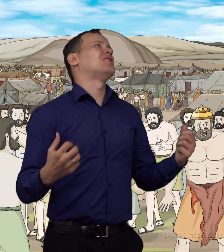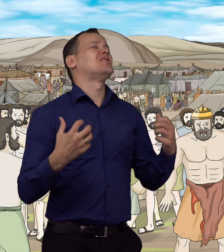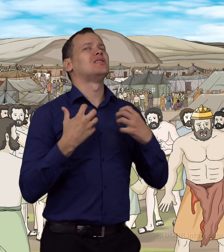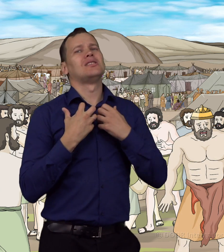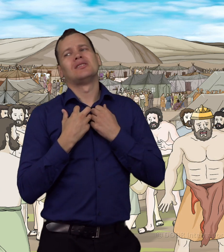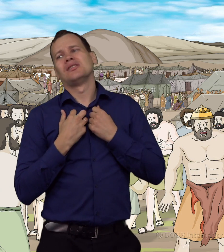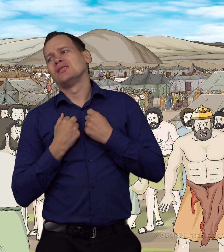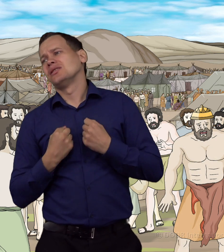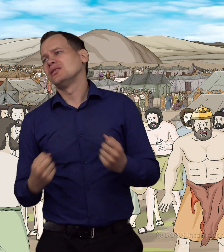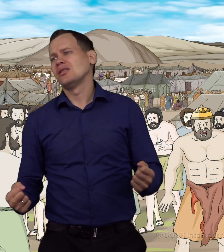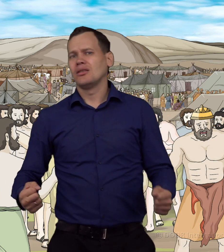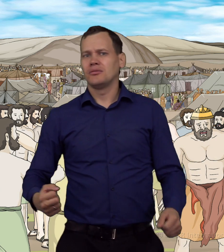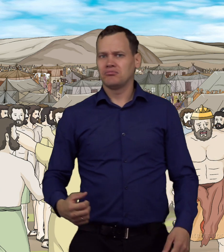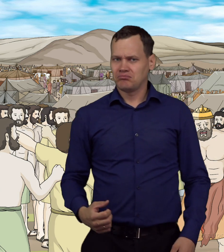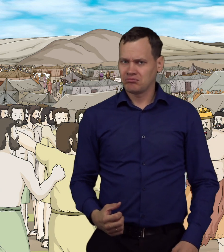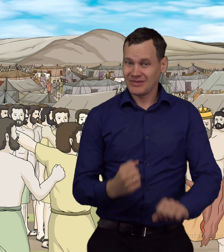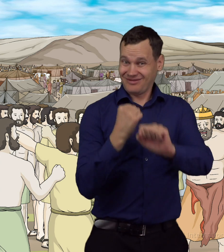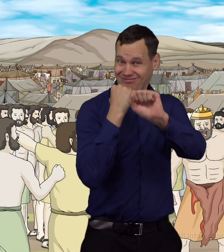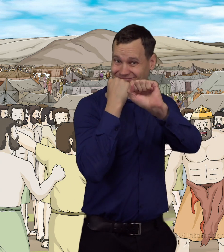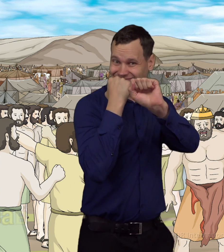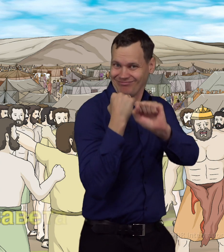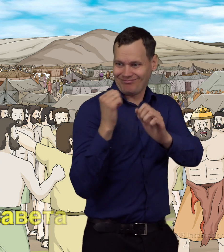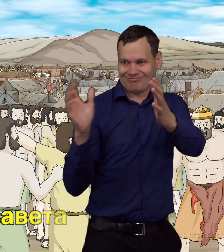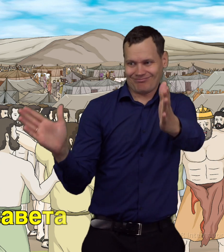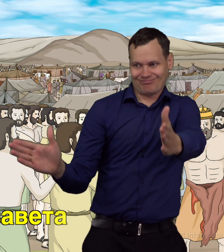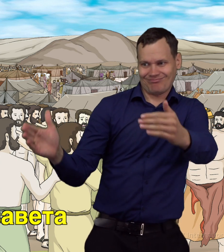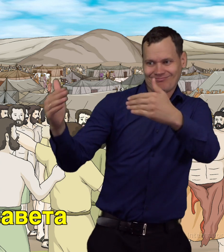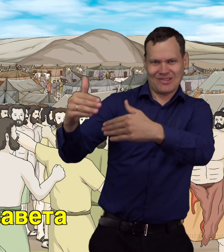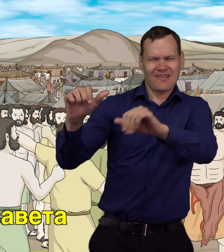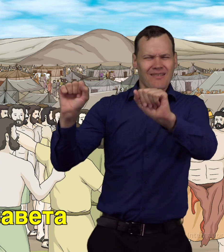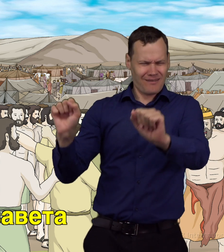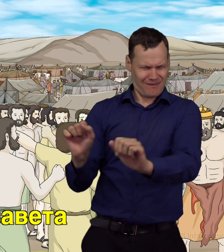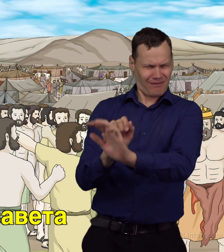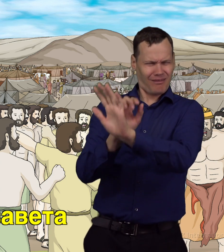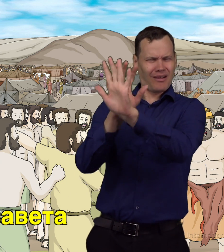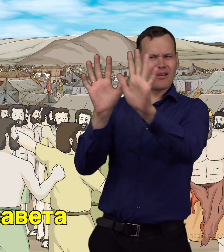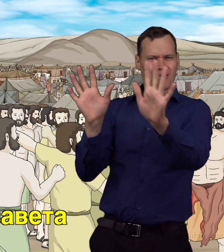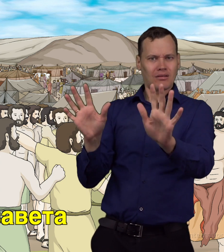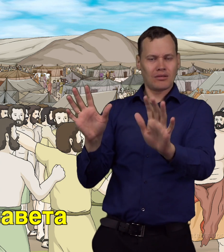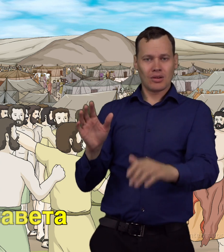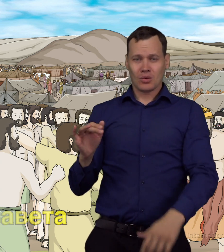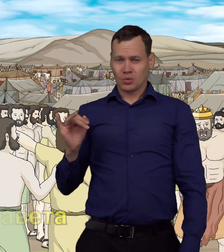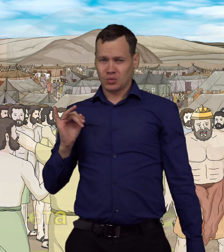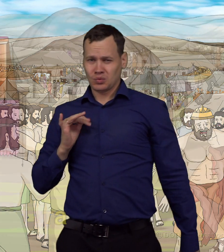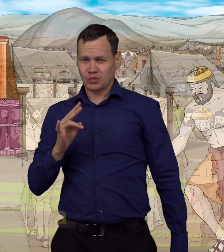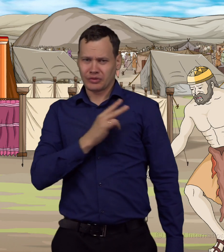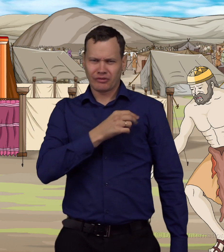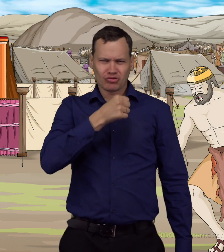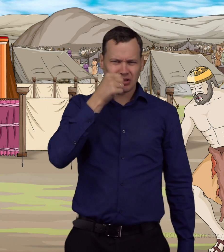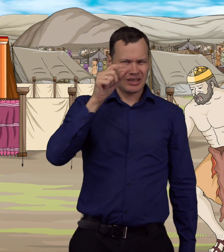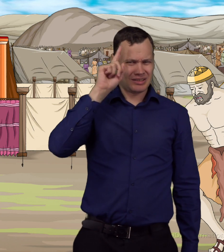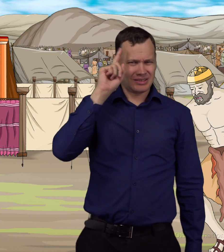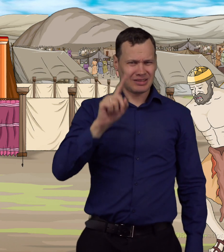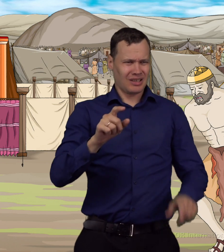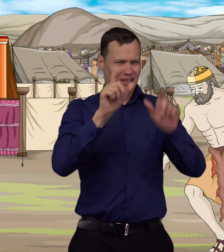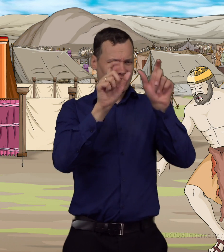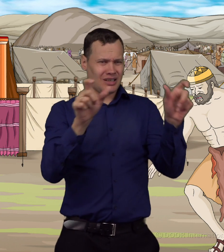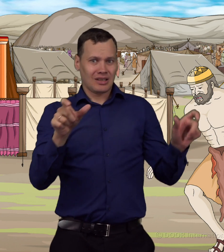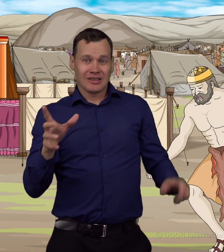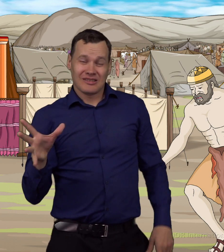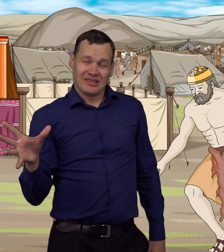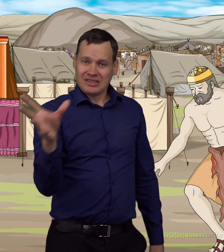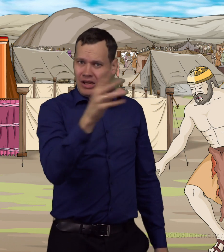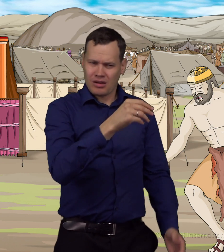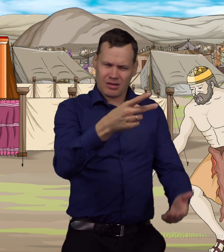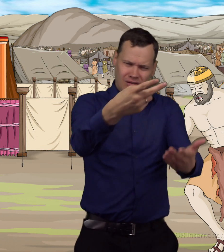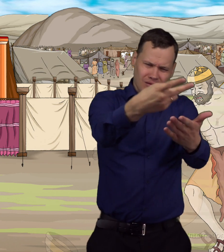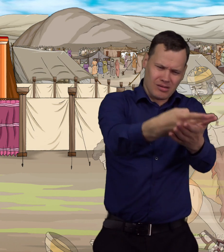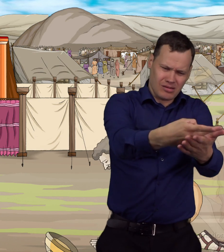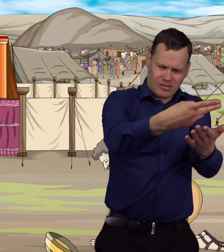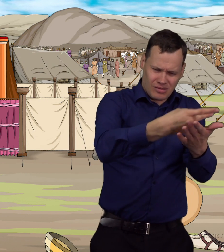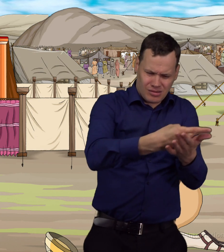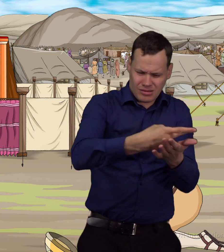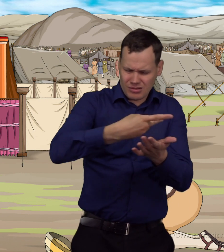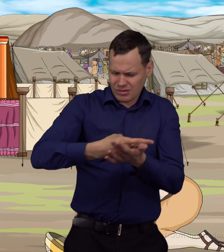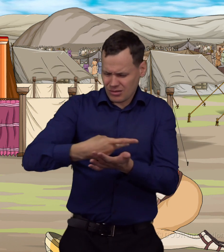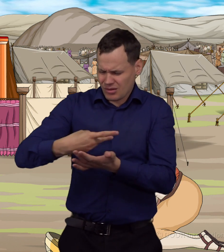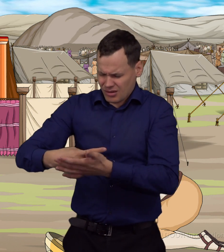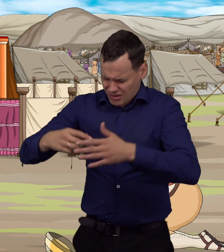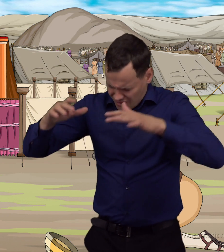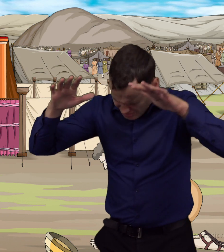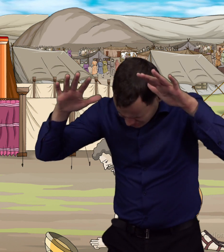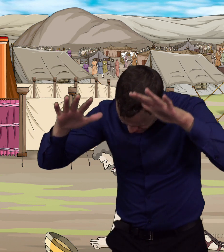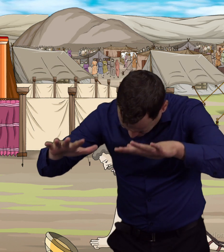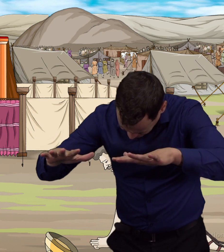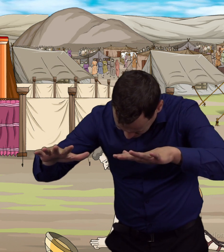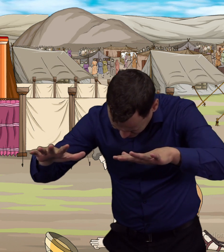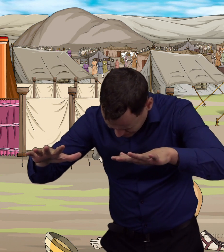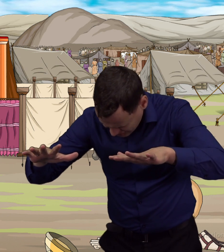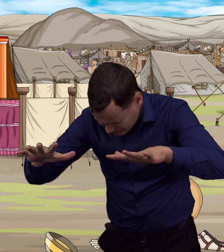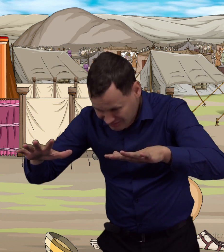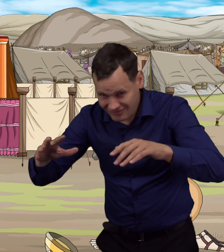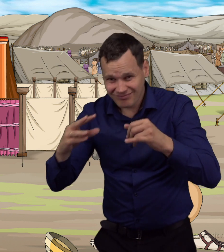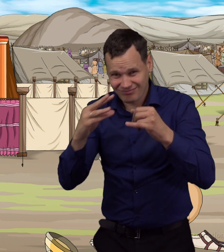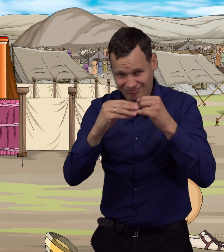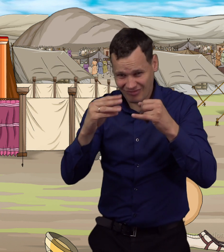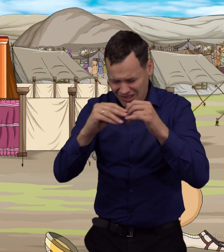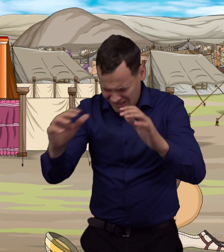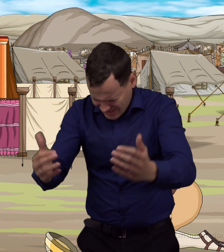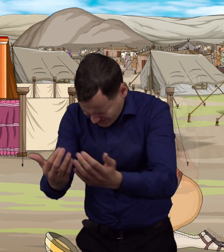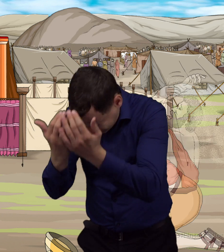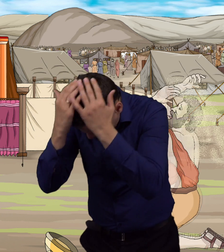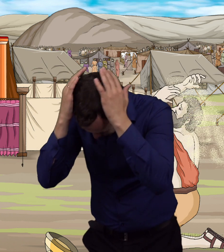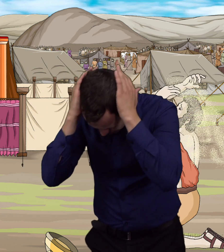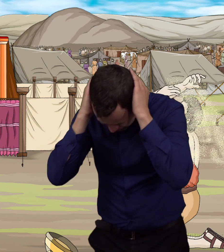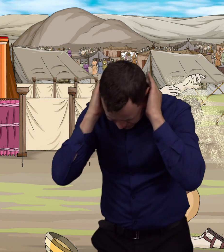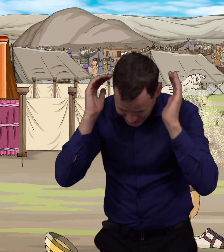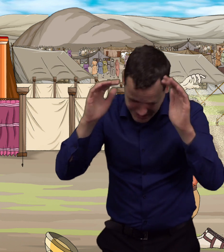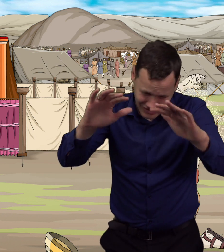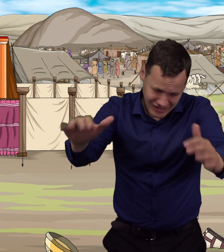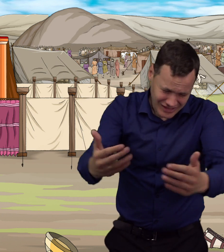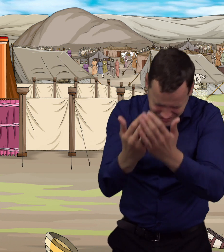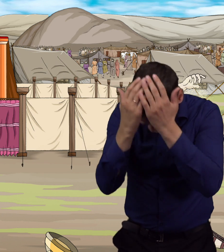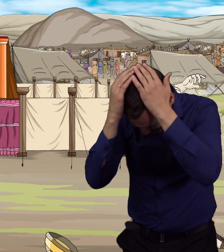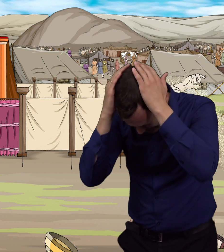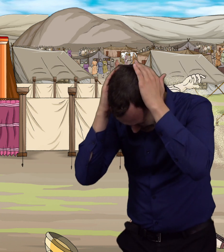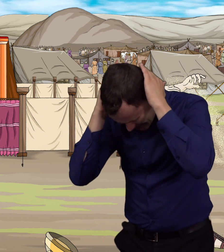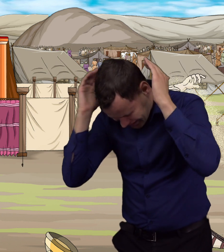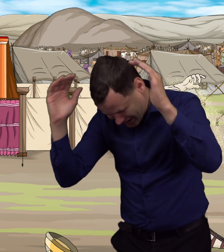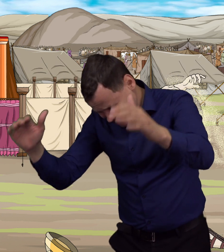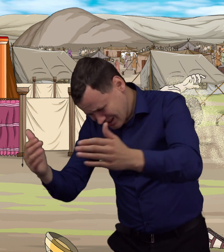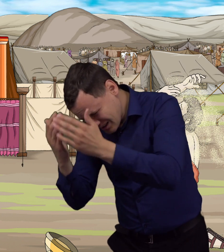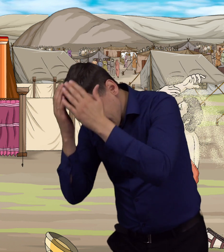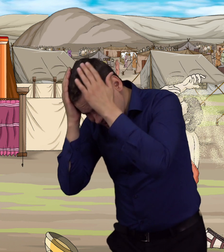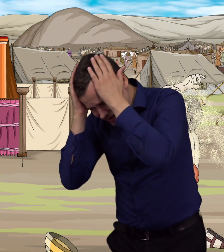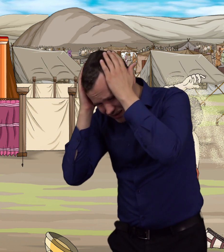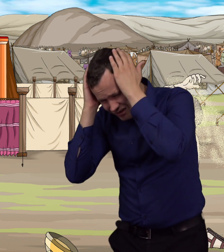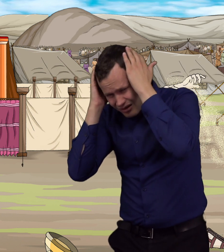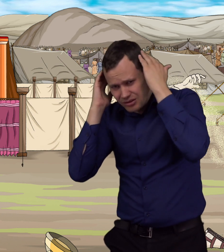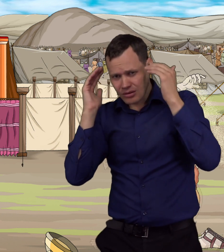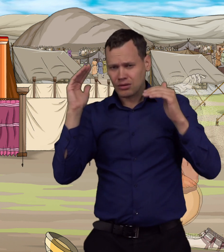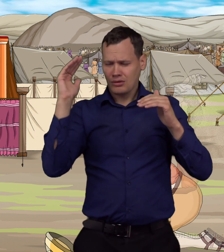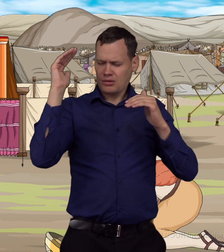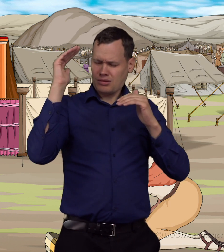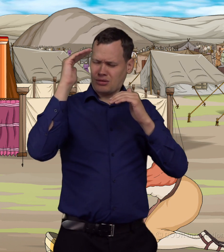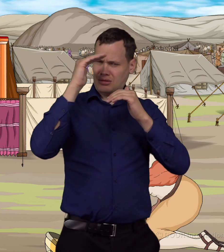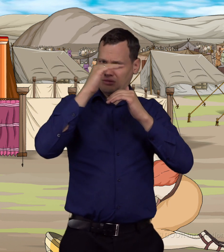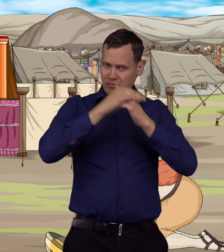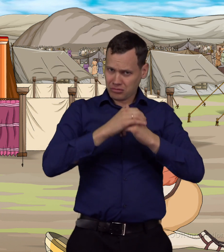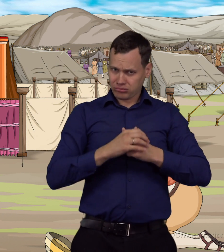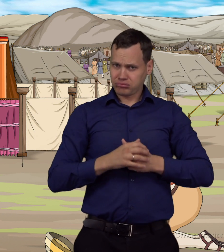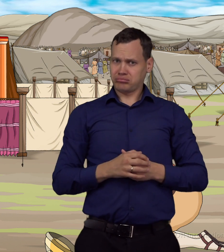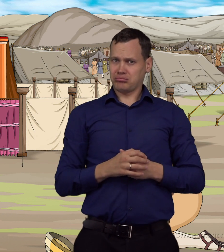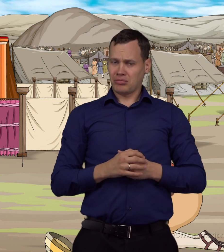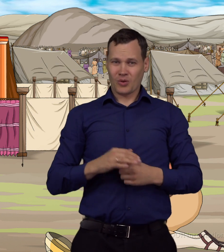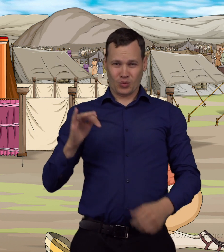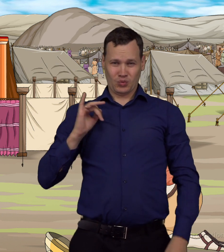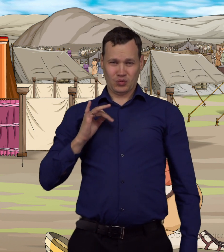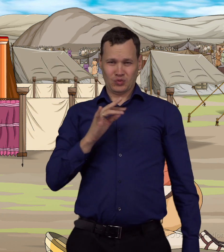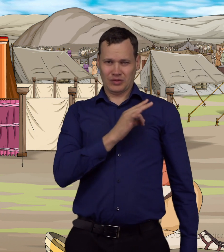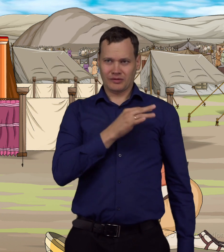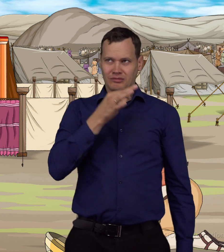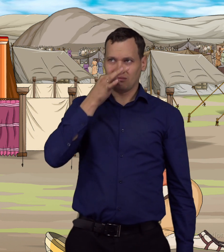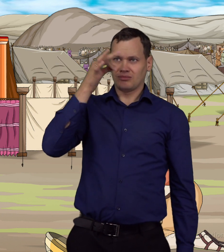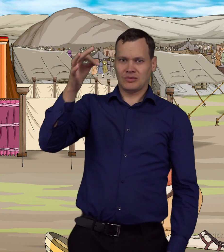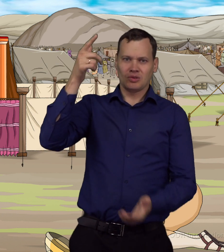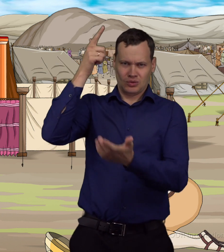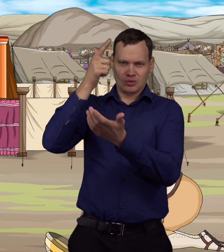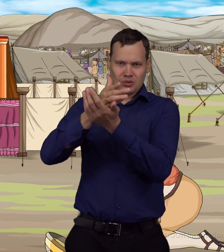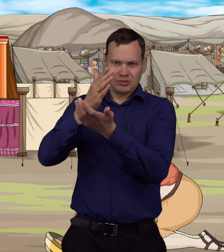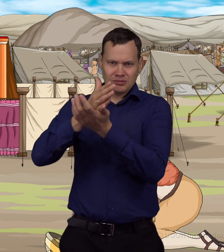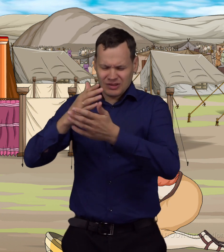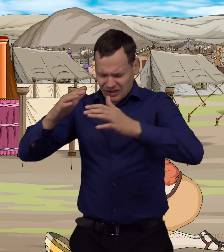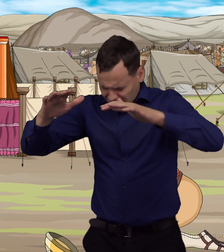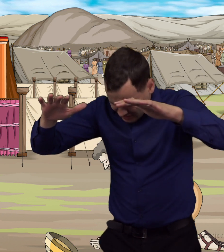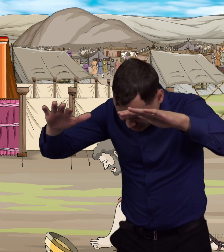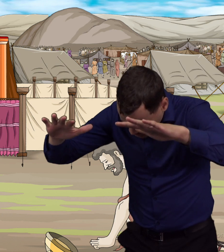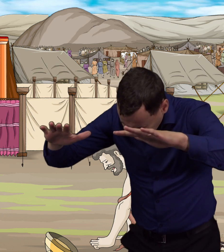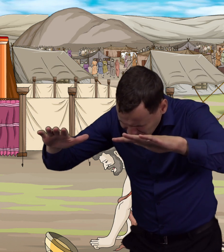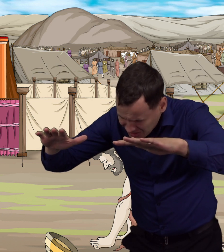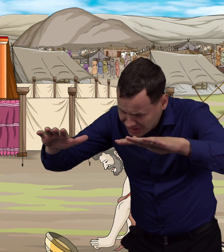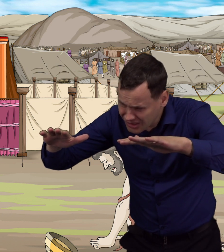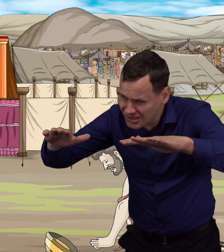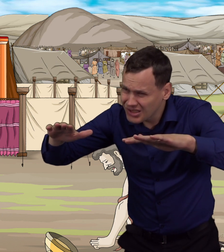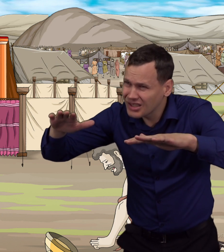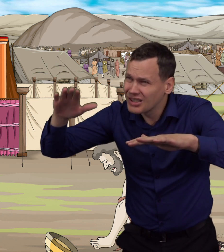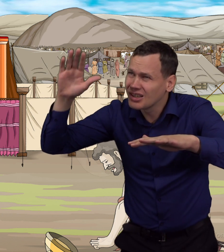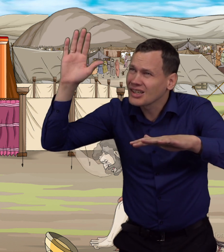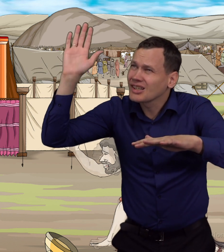Then Joshua tore his clothes and fell facedown before the ark of the LORD until evening, as did the elders of Israel;